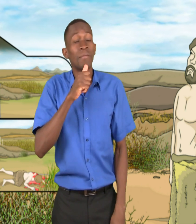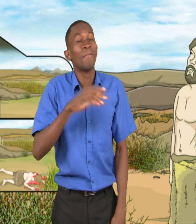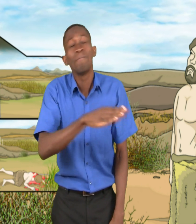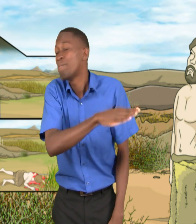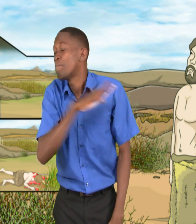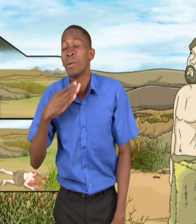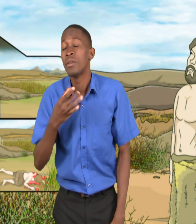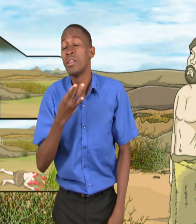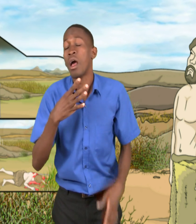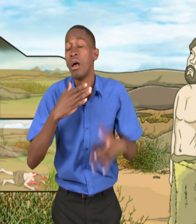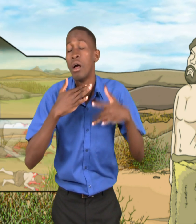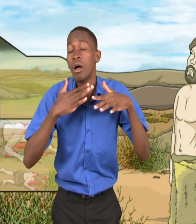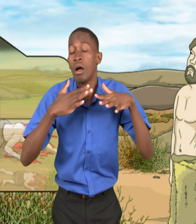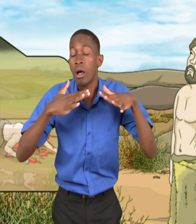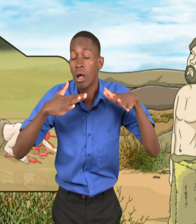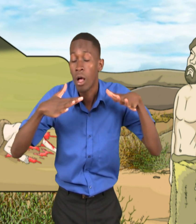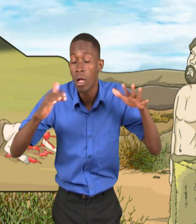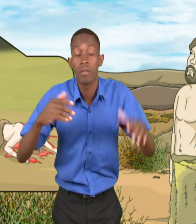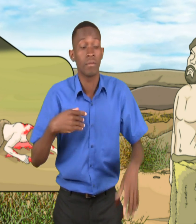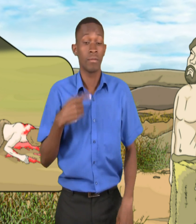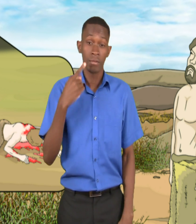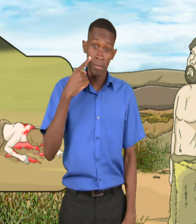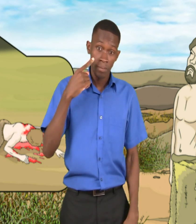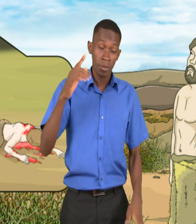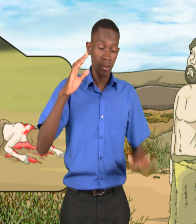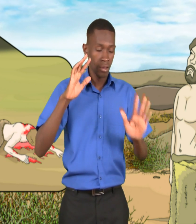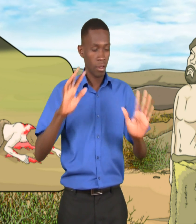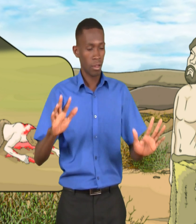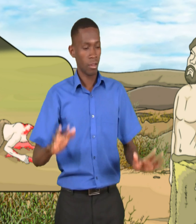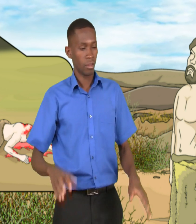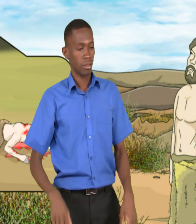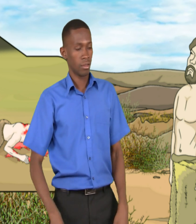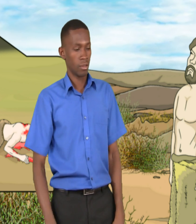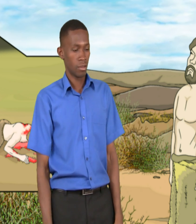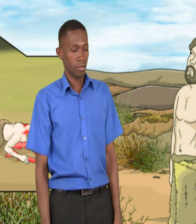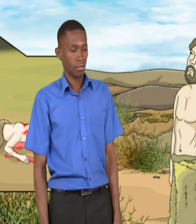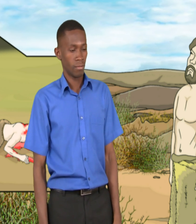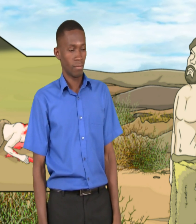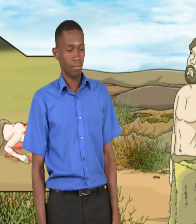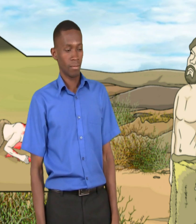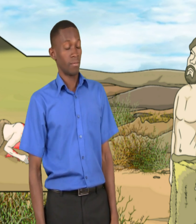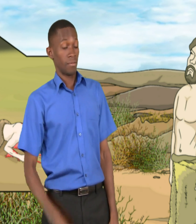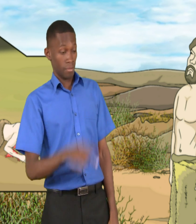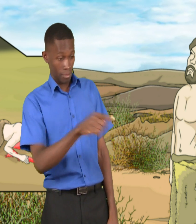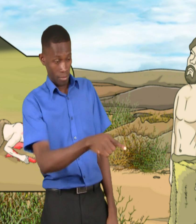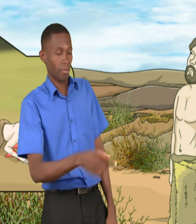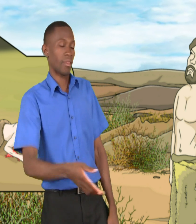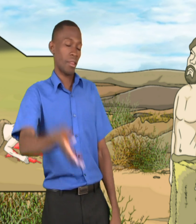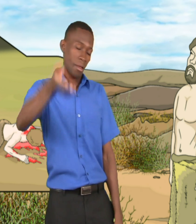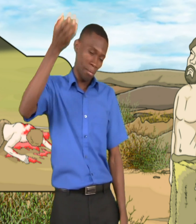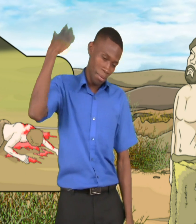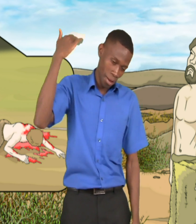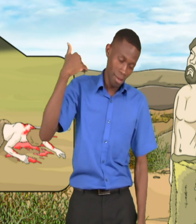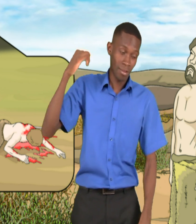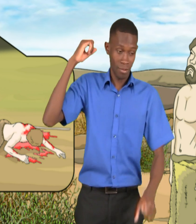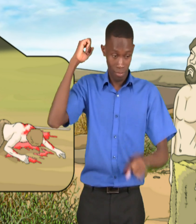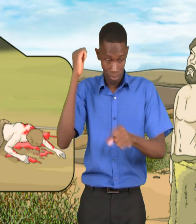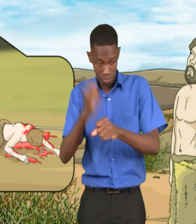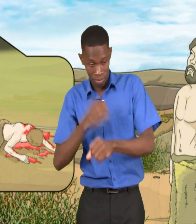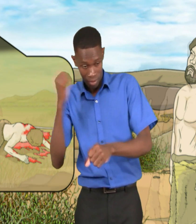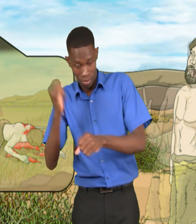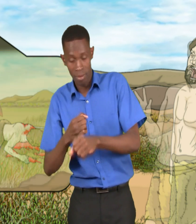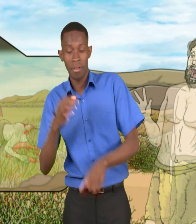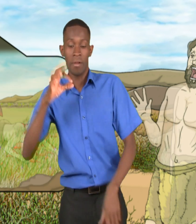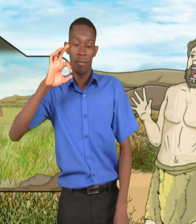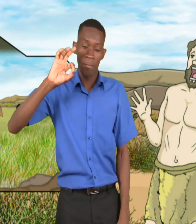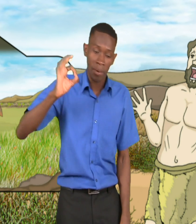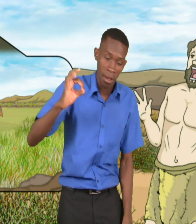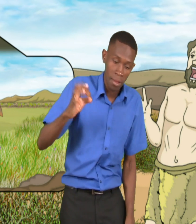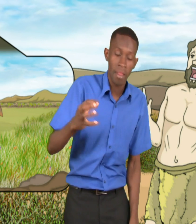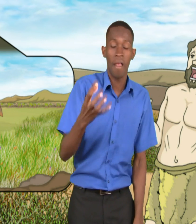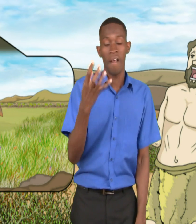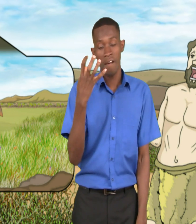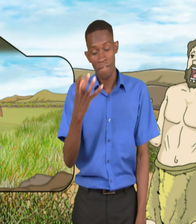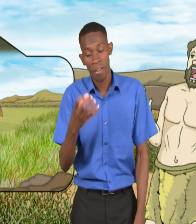“The voice of your brother’s blood cries out to Me from the ground.